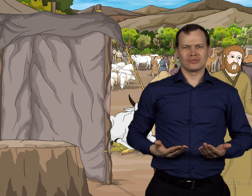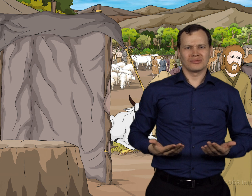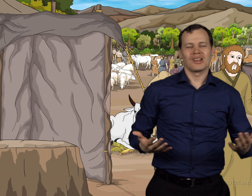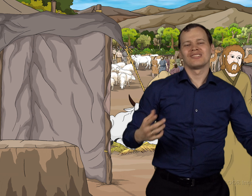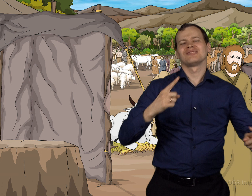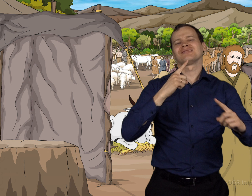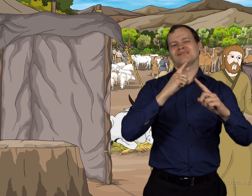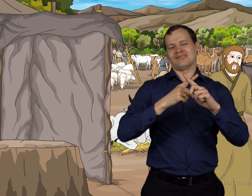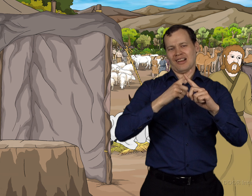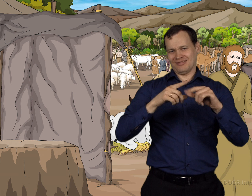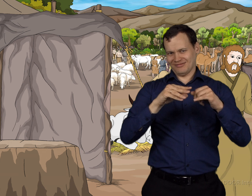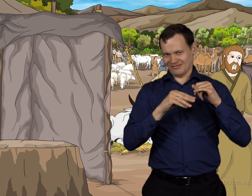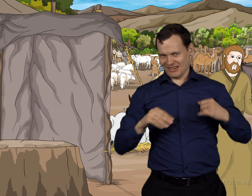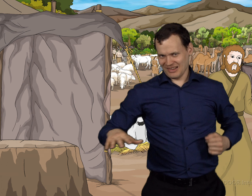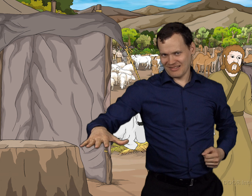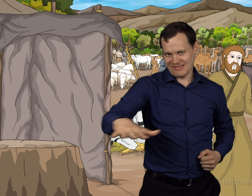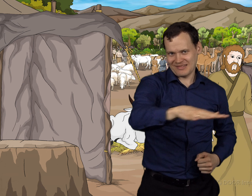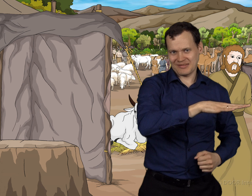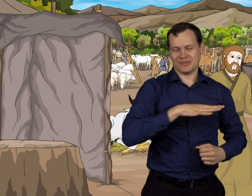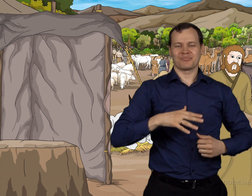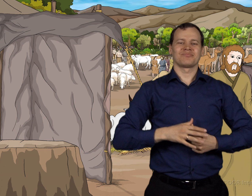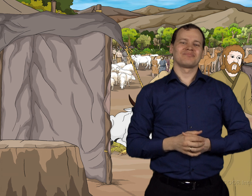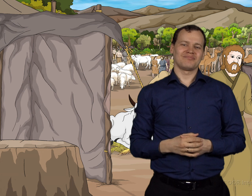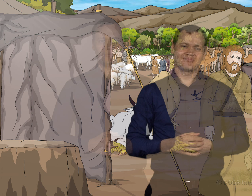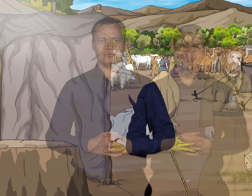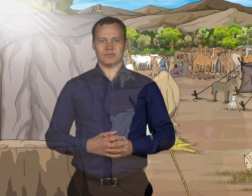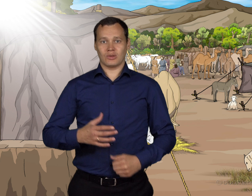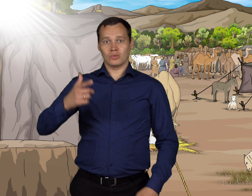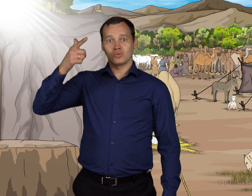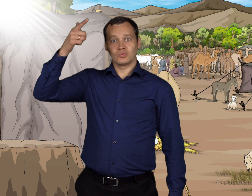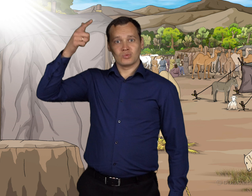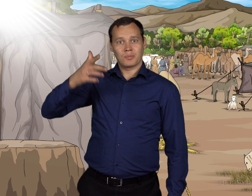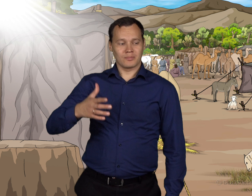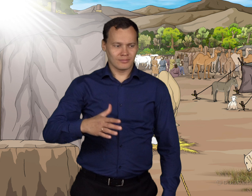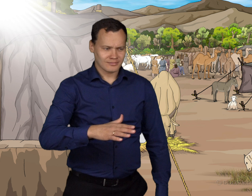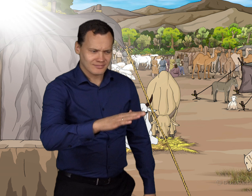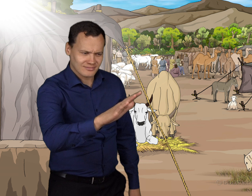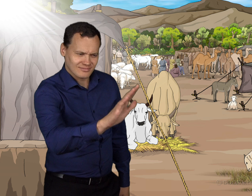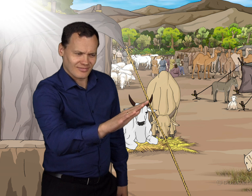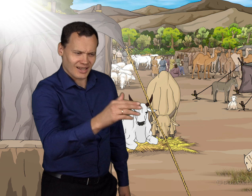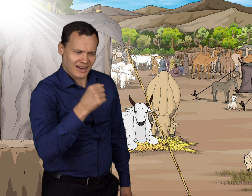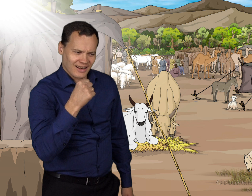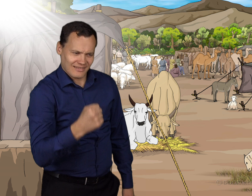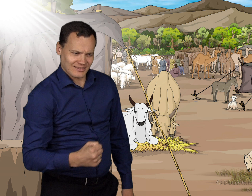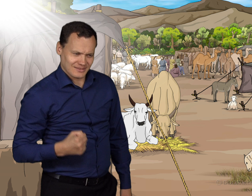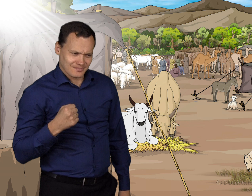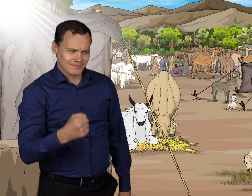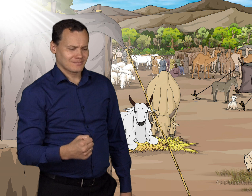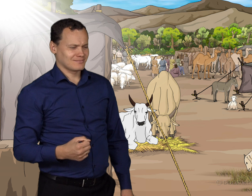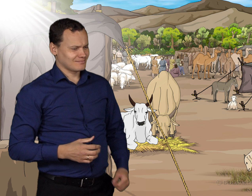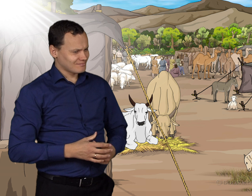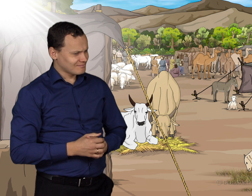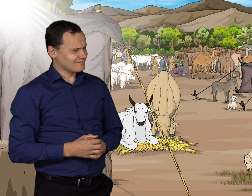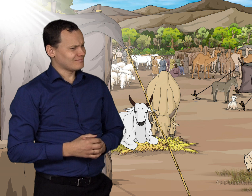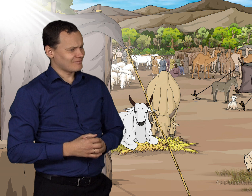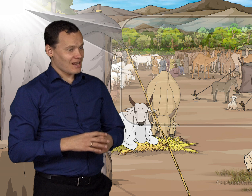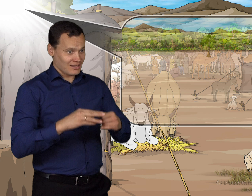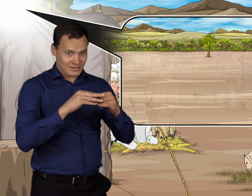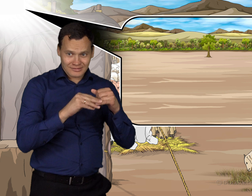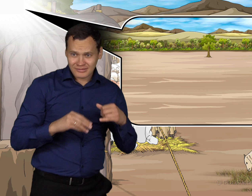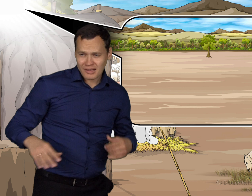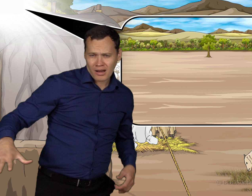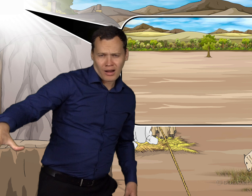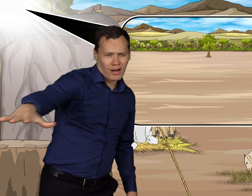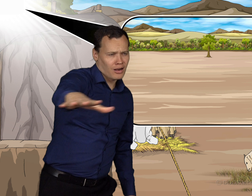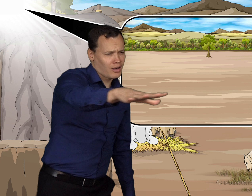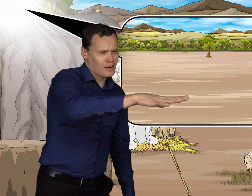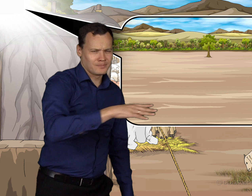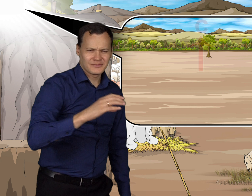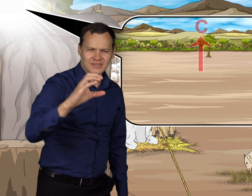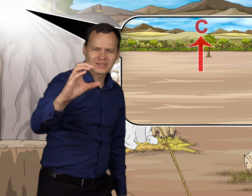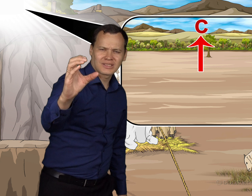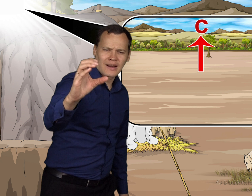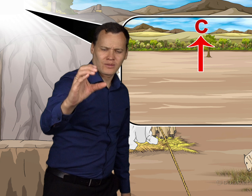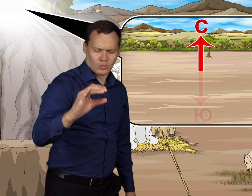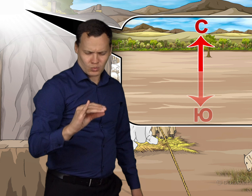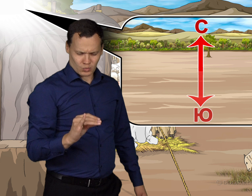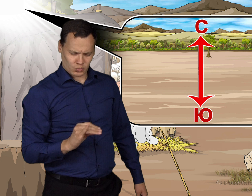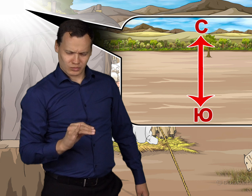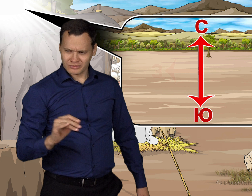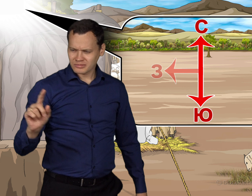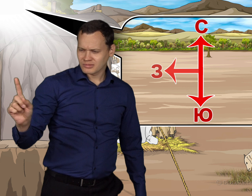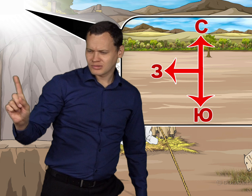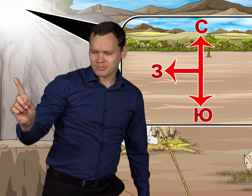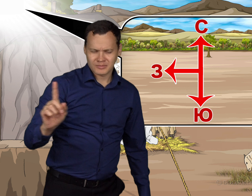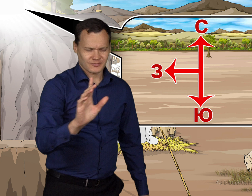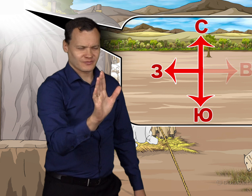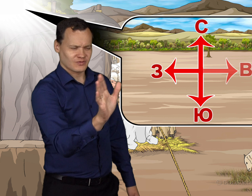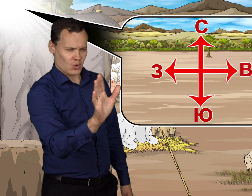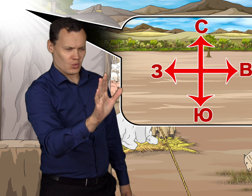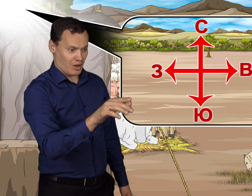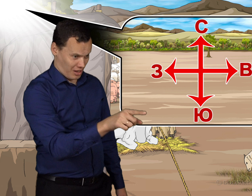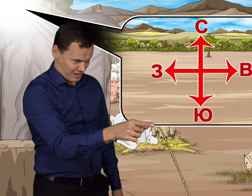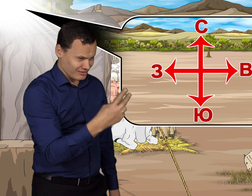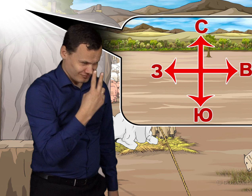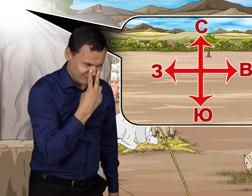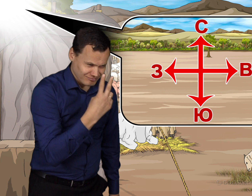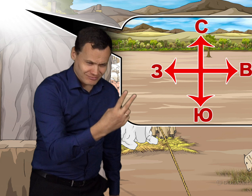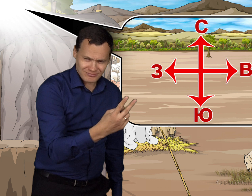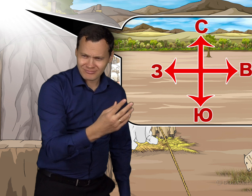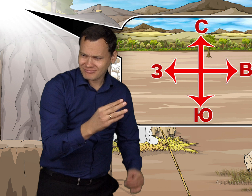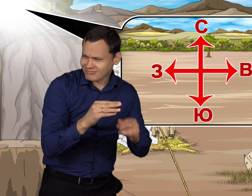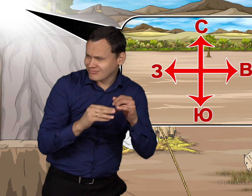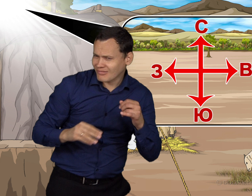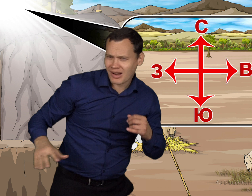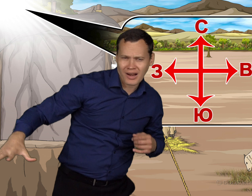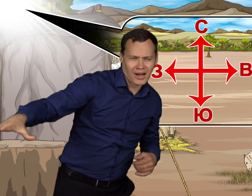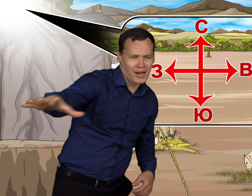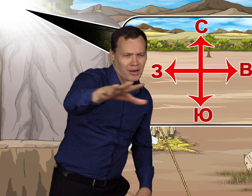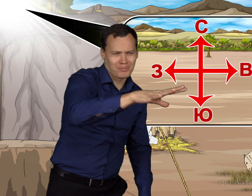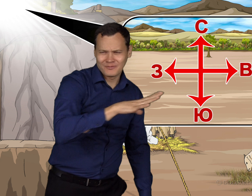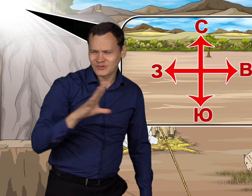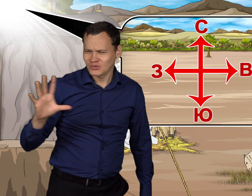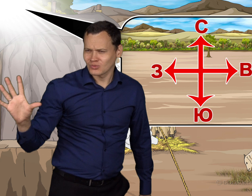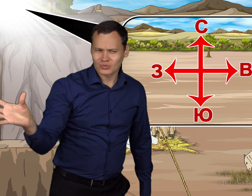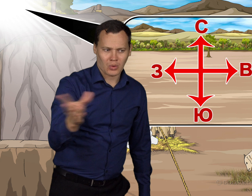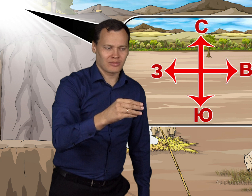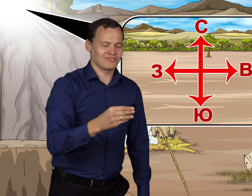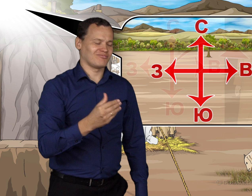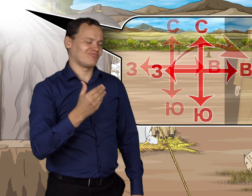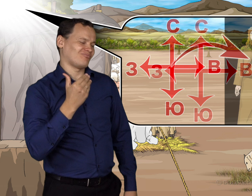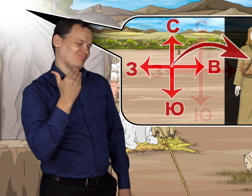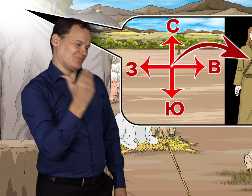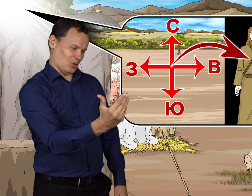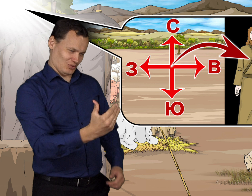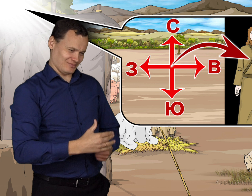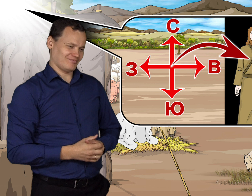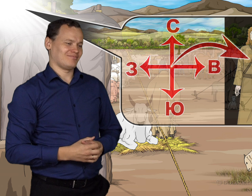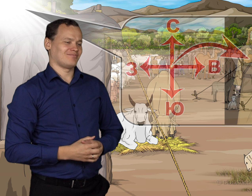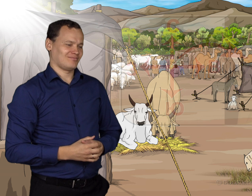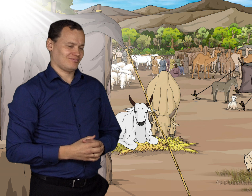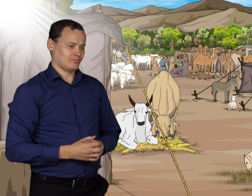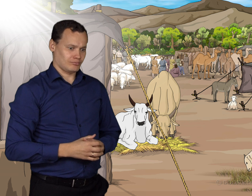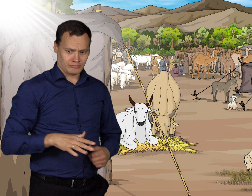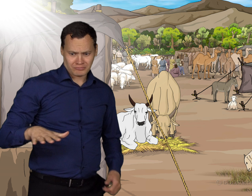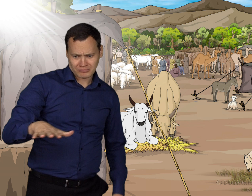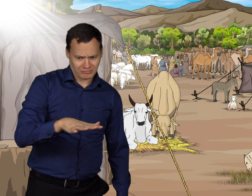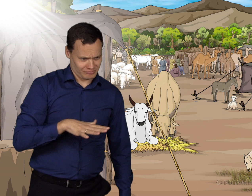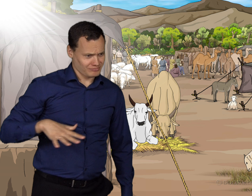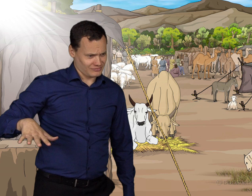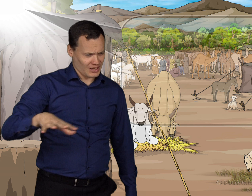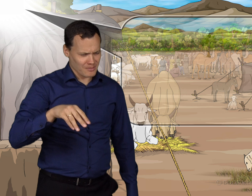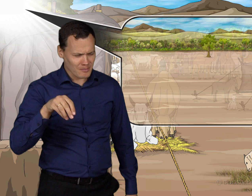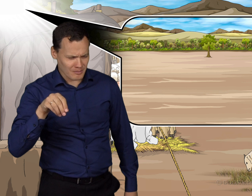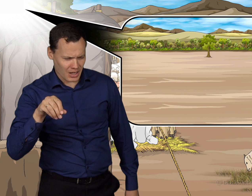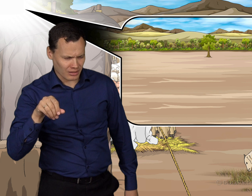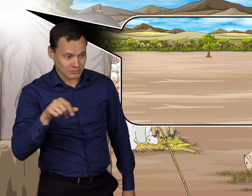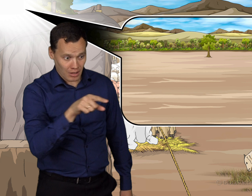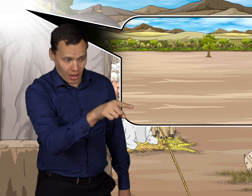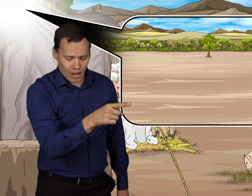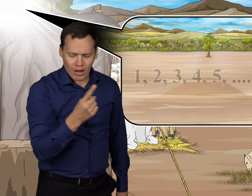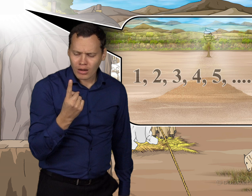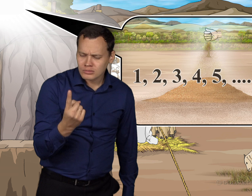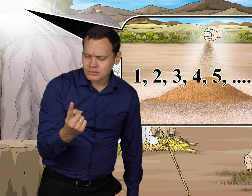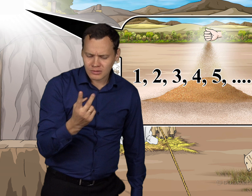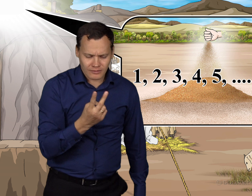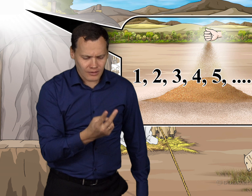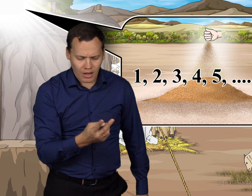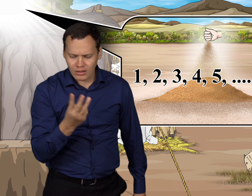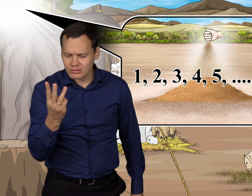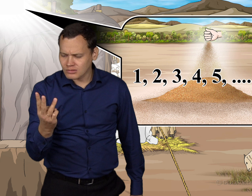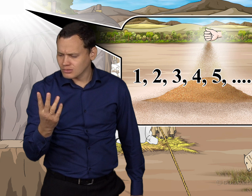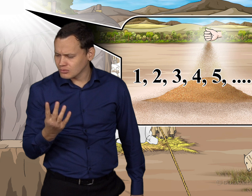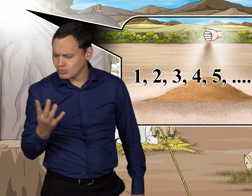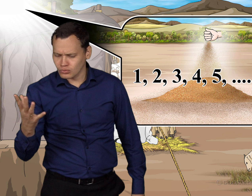After Lot had departed, the LORD said to Abram, “Now lift up your eyes from the place where you are, and look to the north and south and east and west, for all the land that you see, I will give to you and your offspring forever.